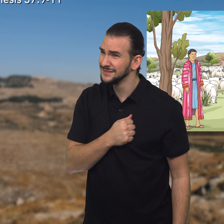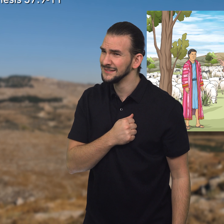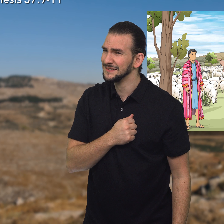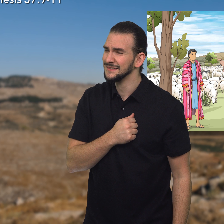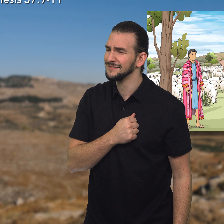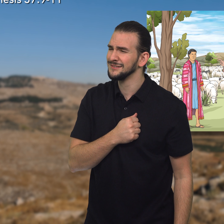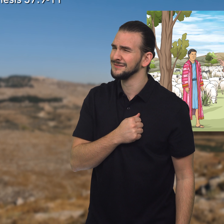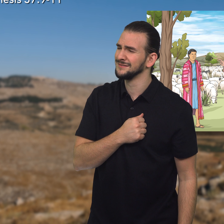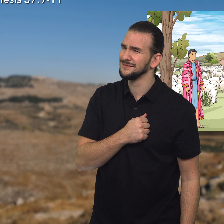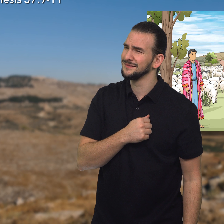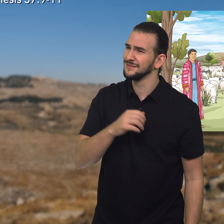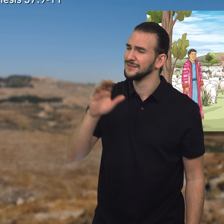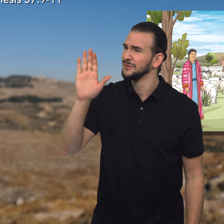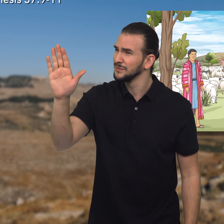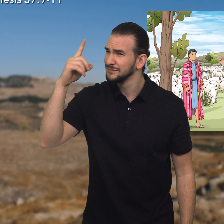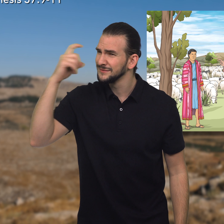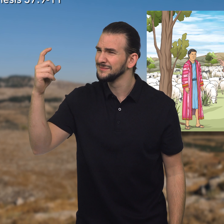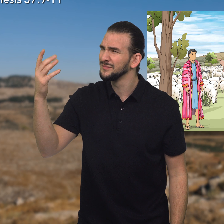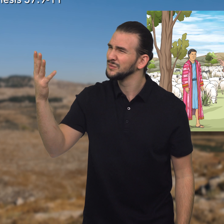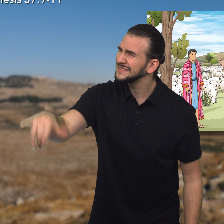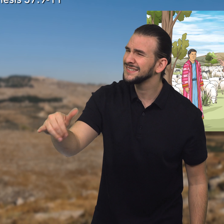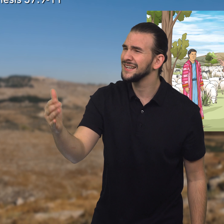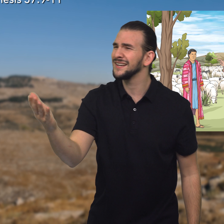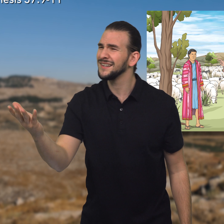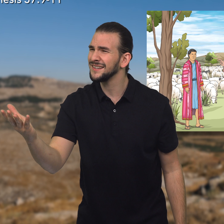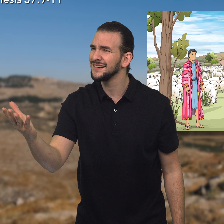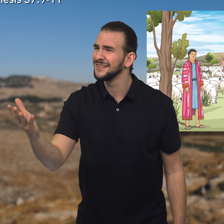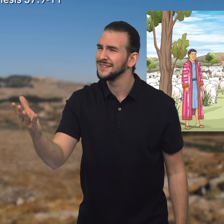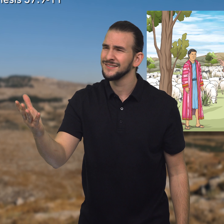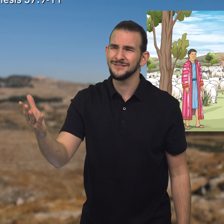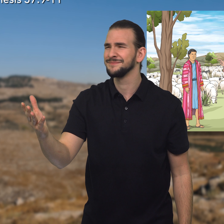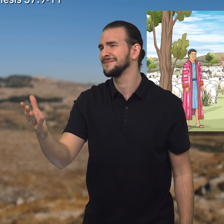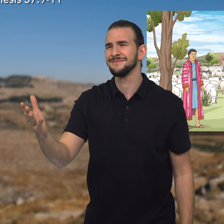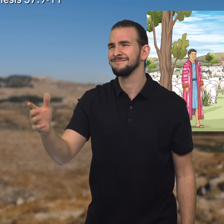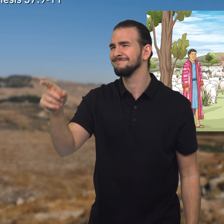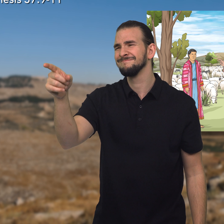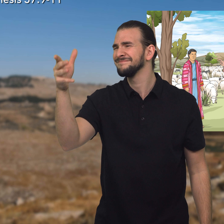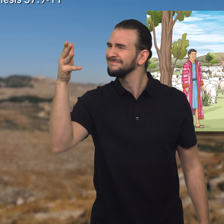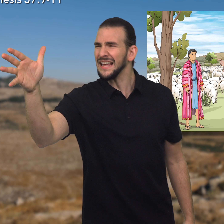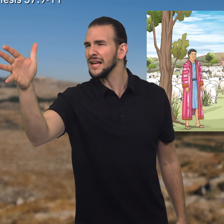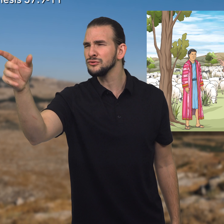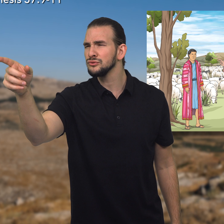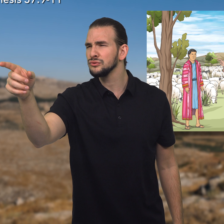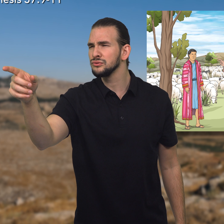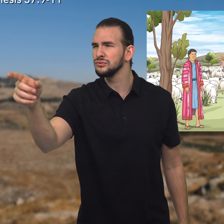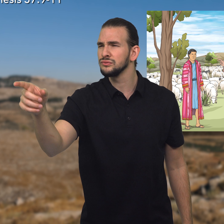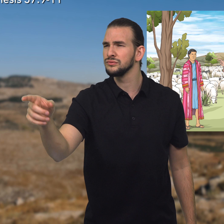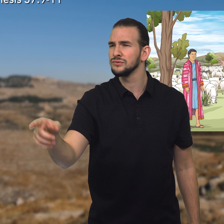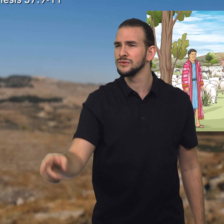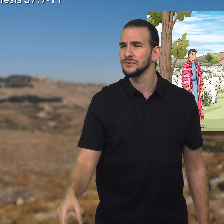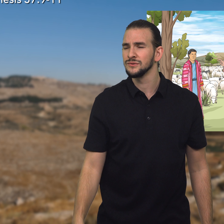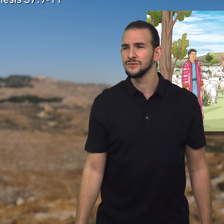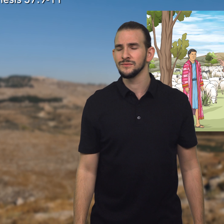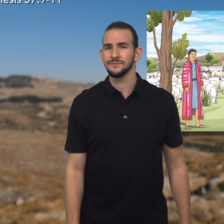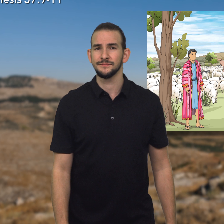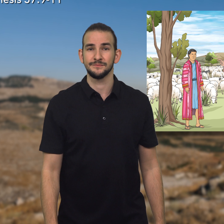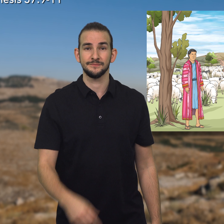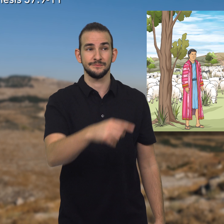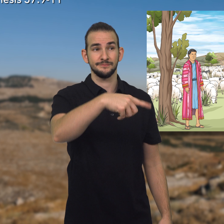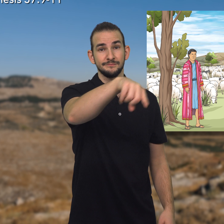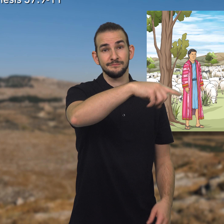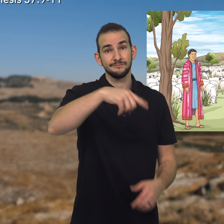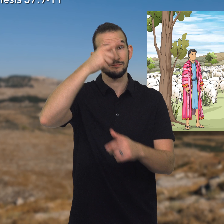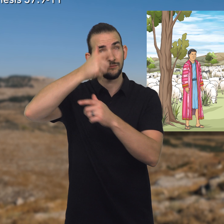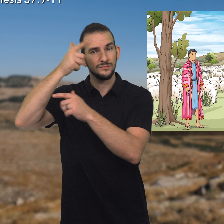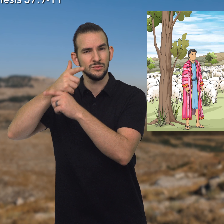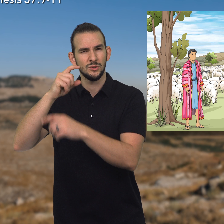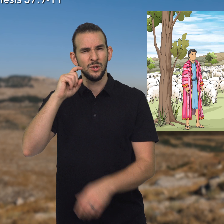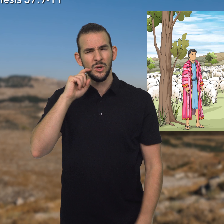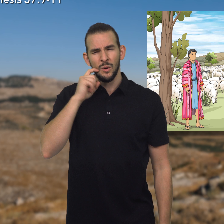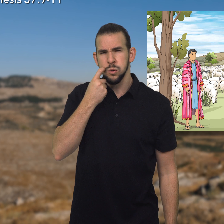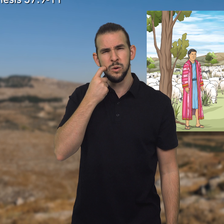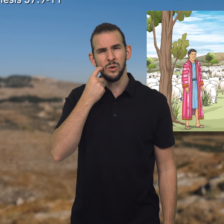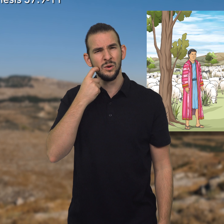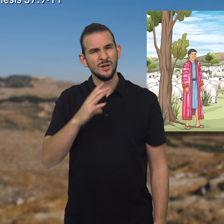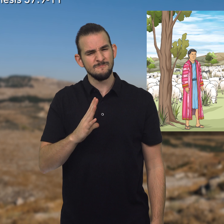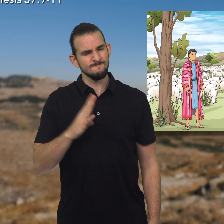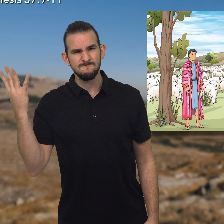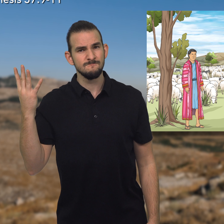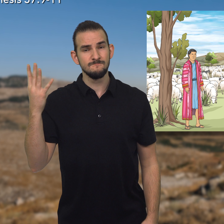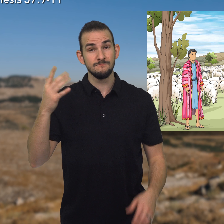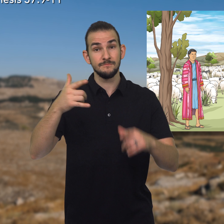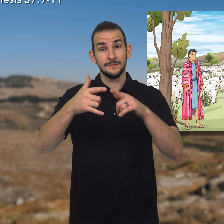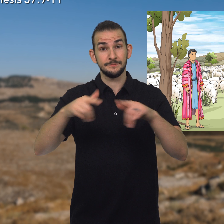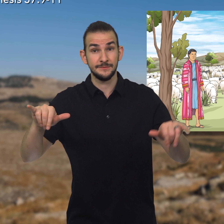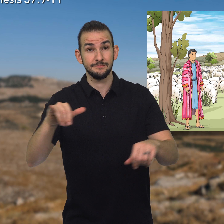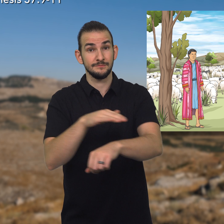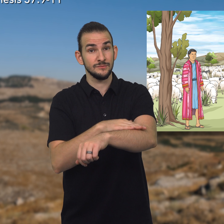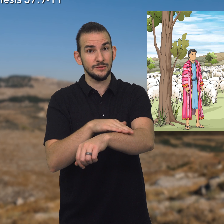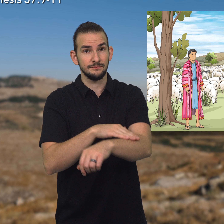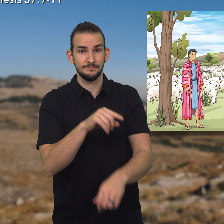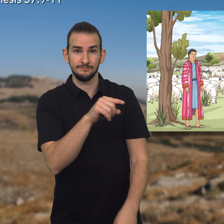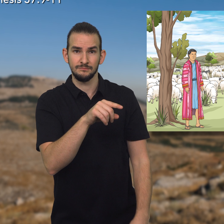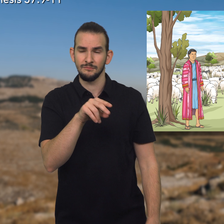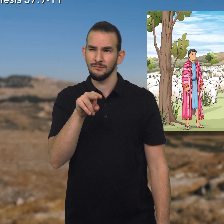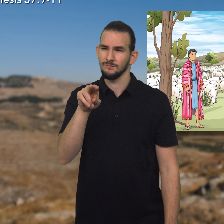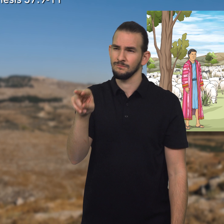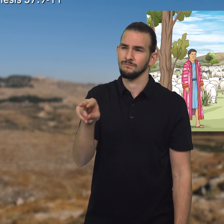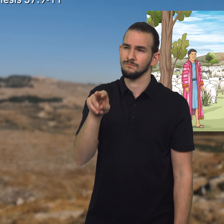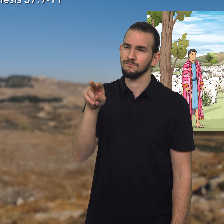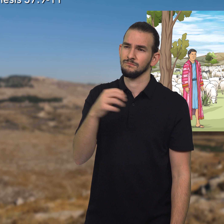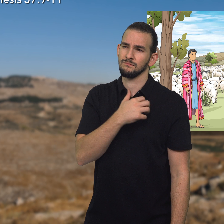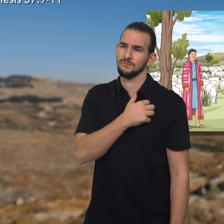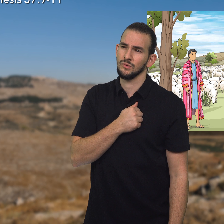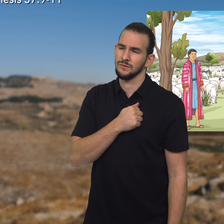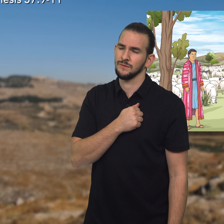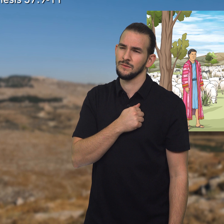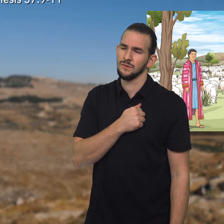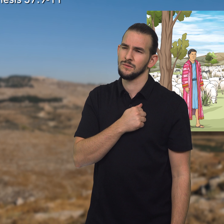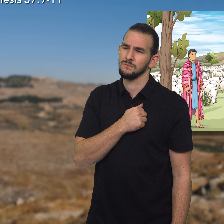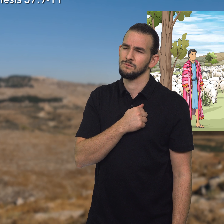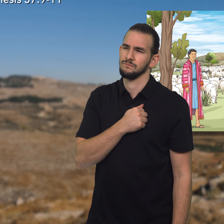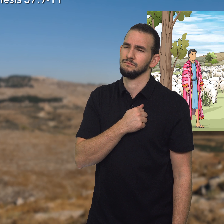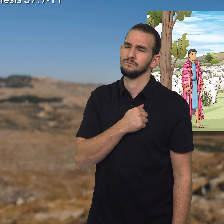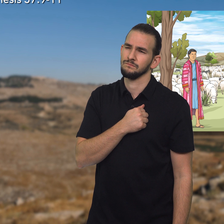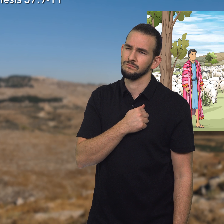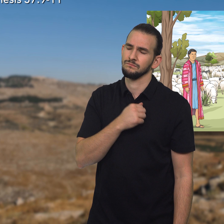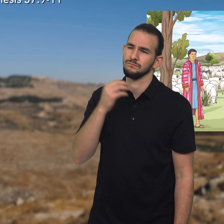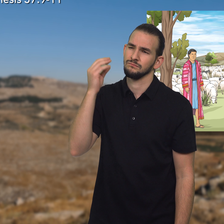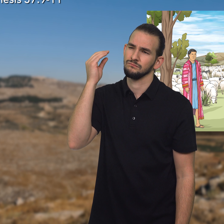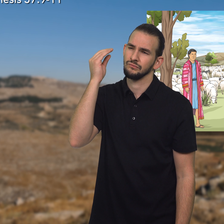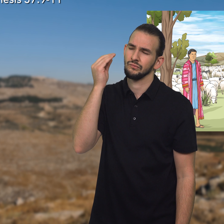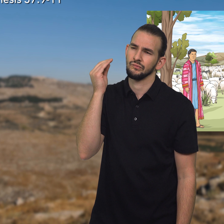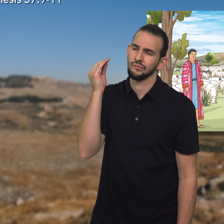Will your mother and brothers and I actually come and bow down to the ground before you?”